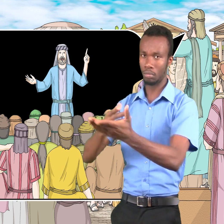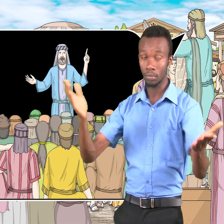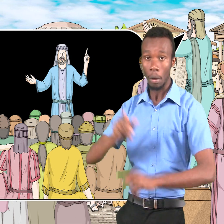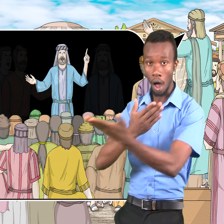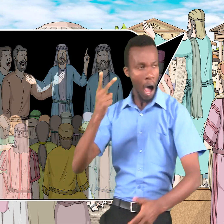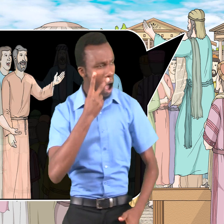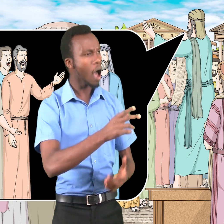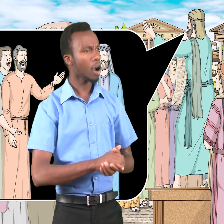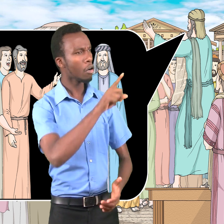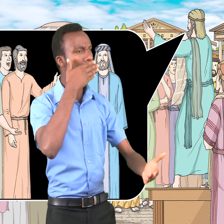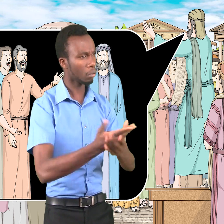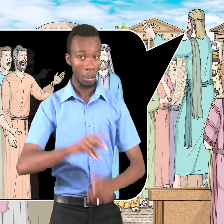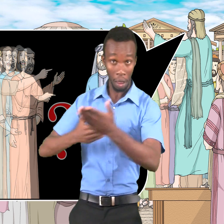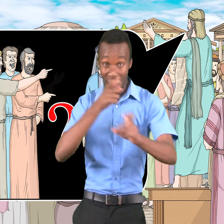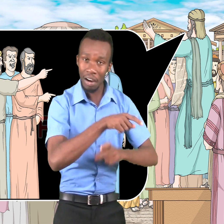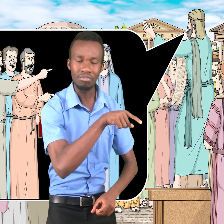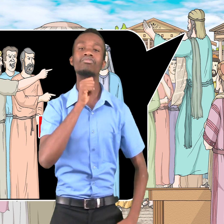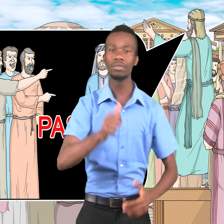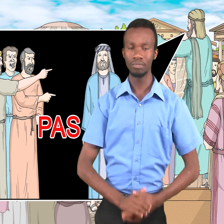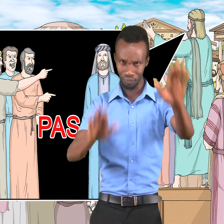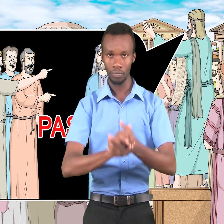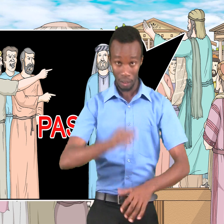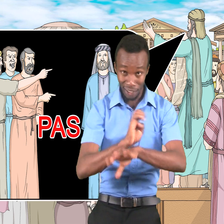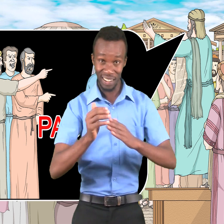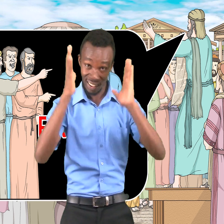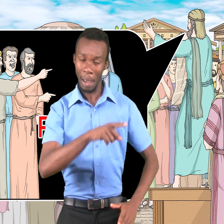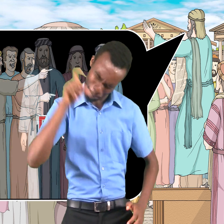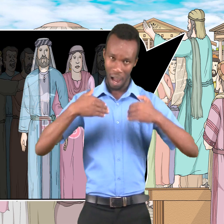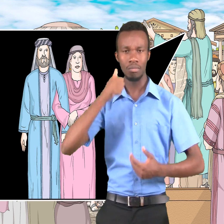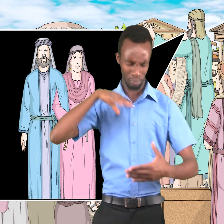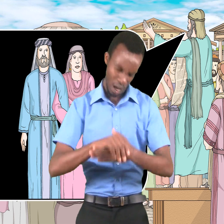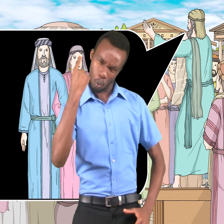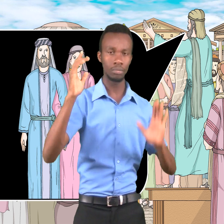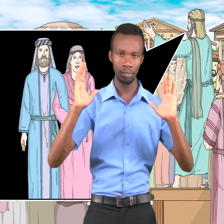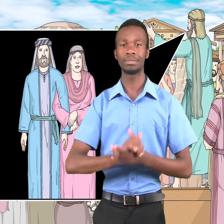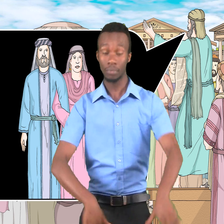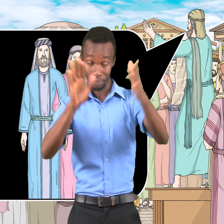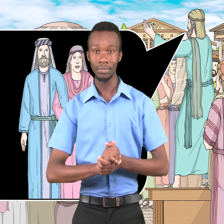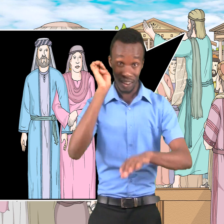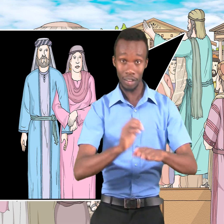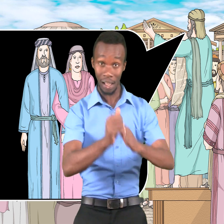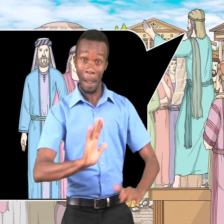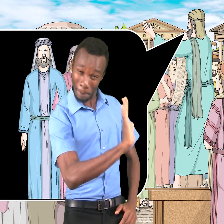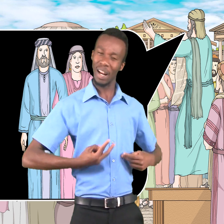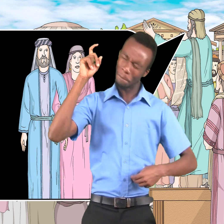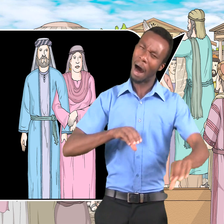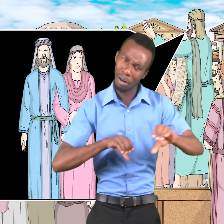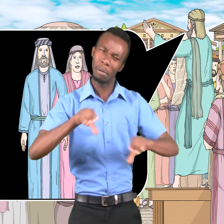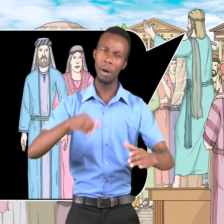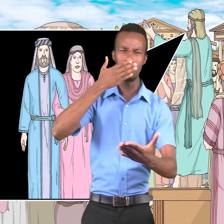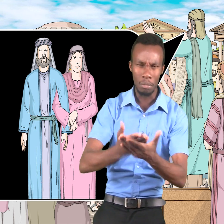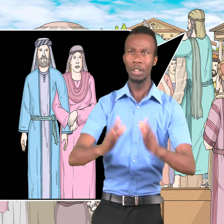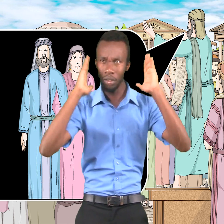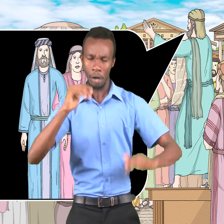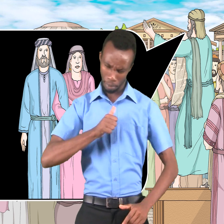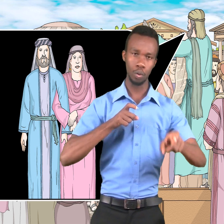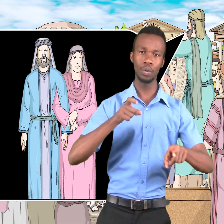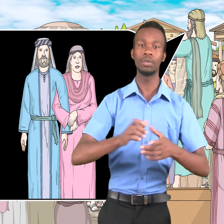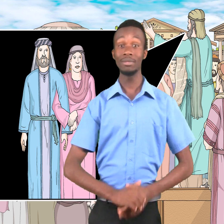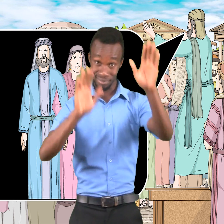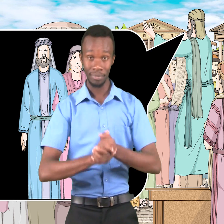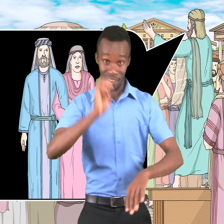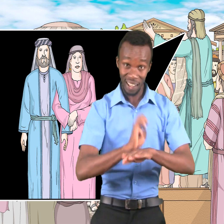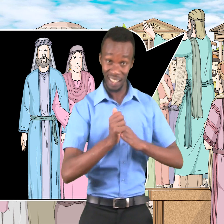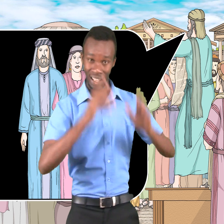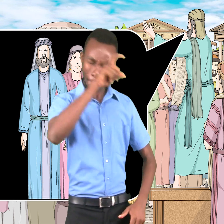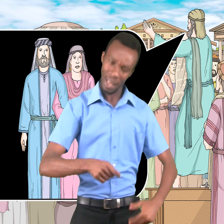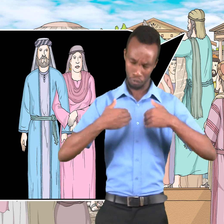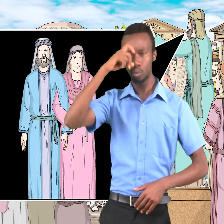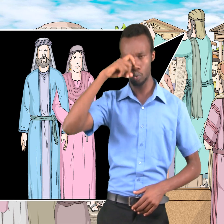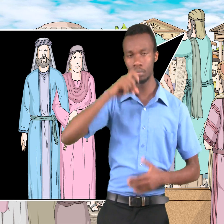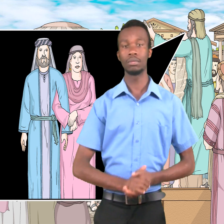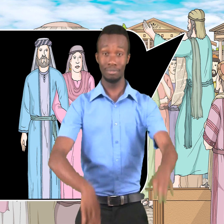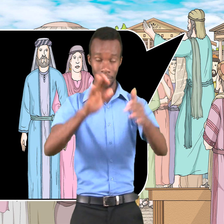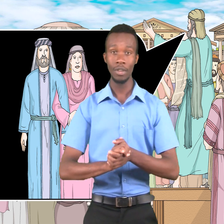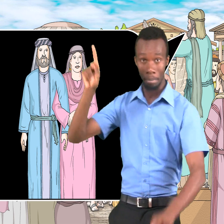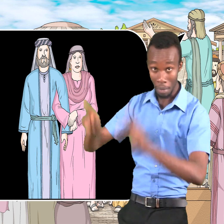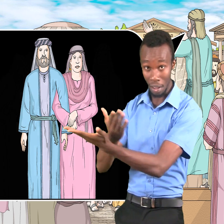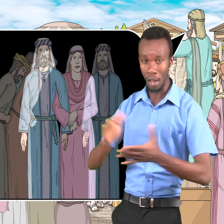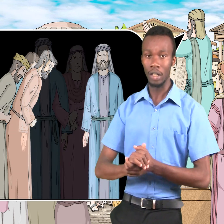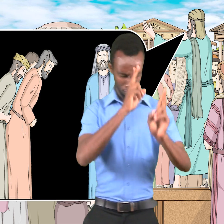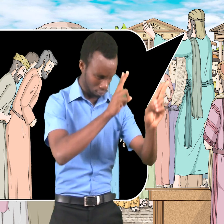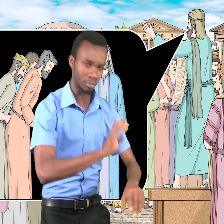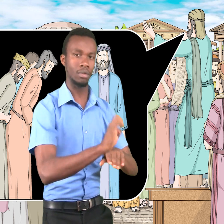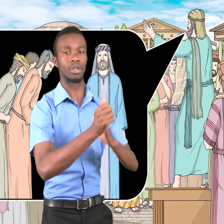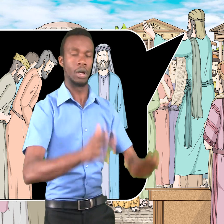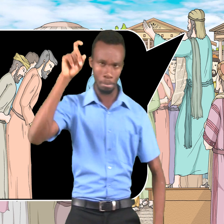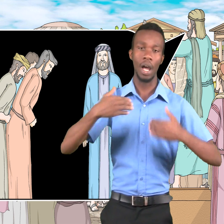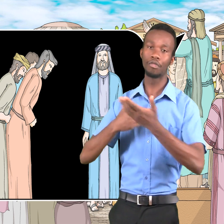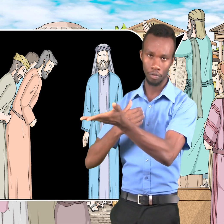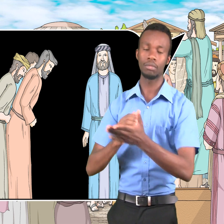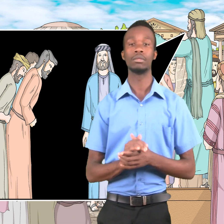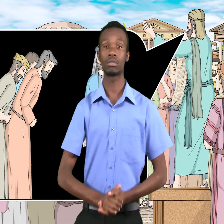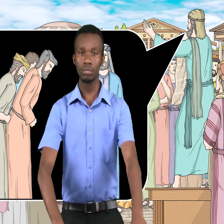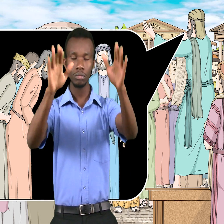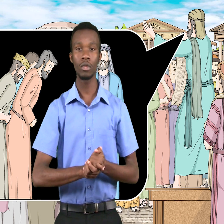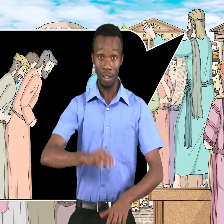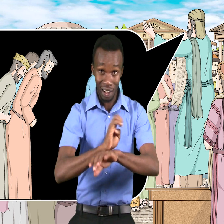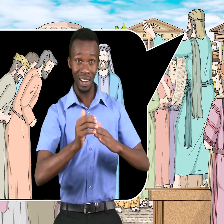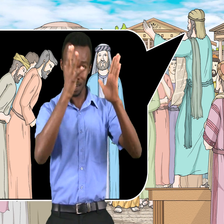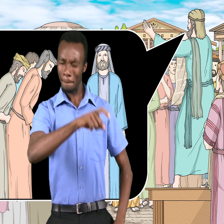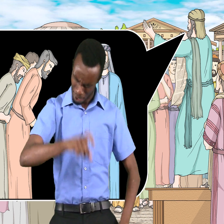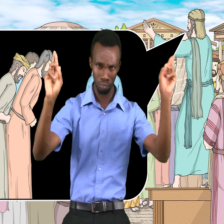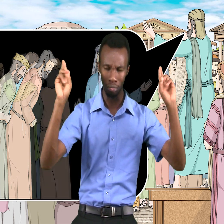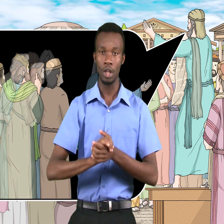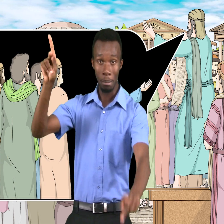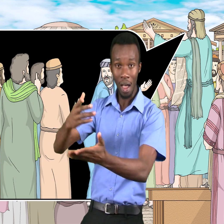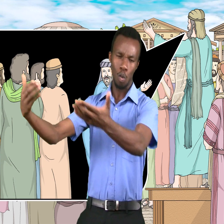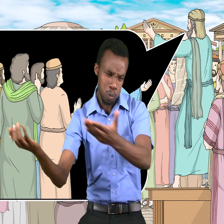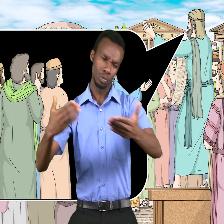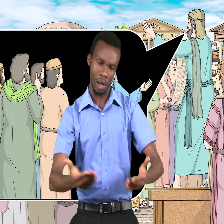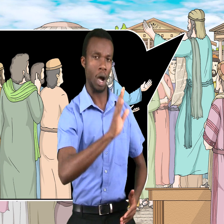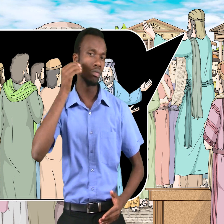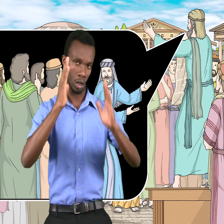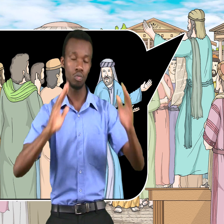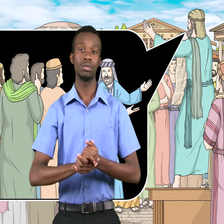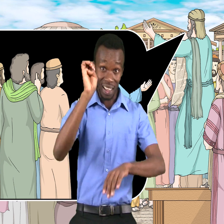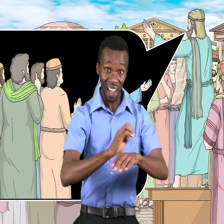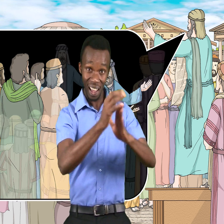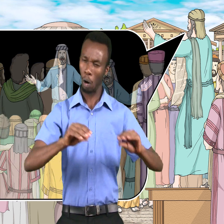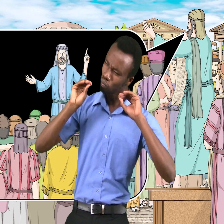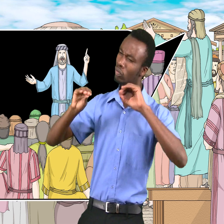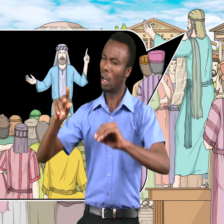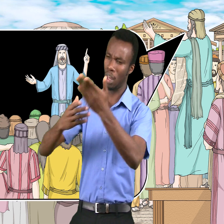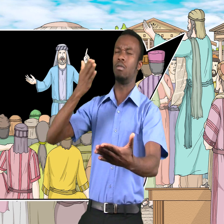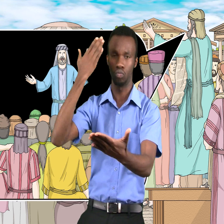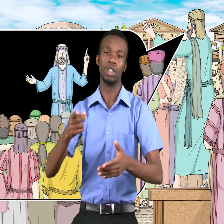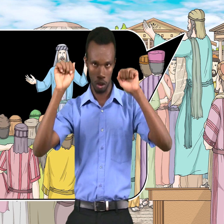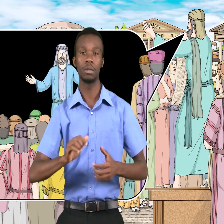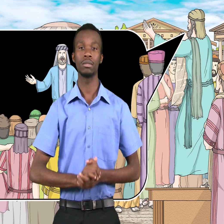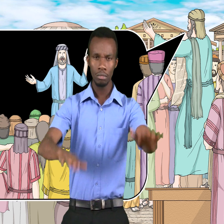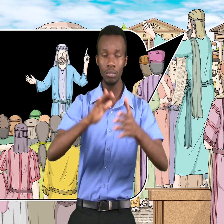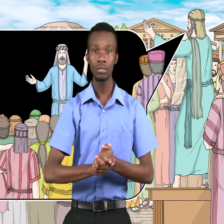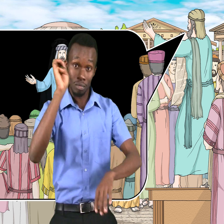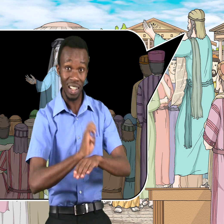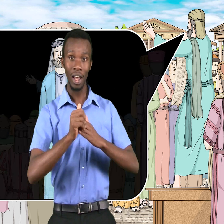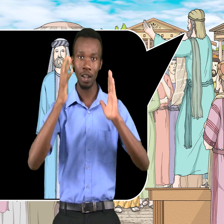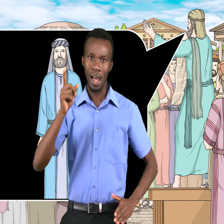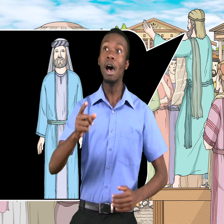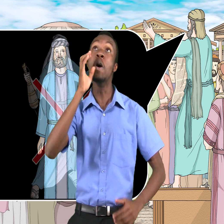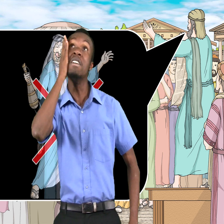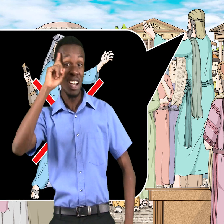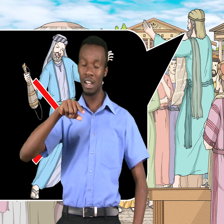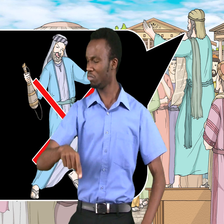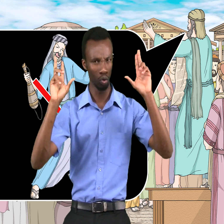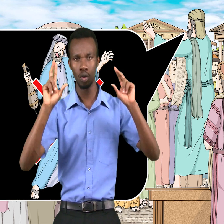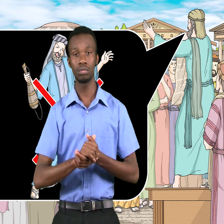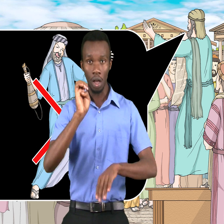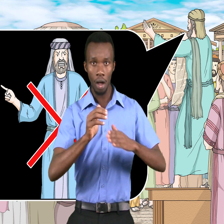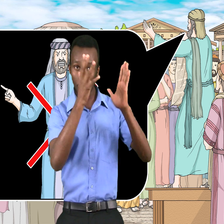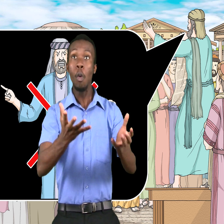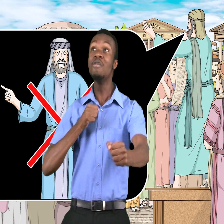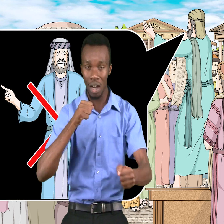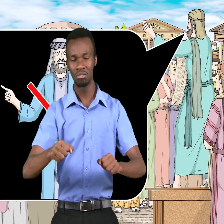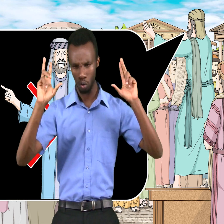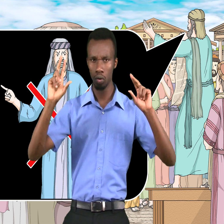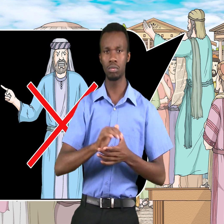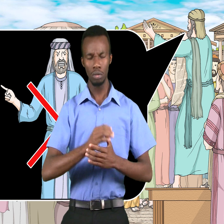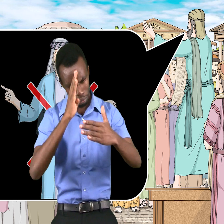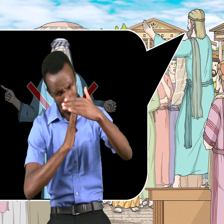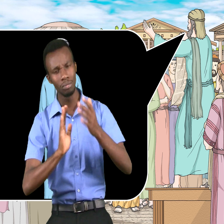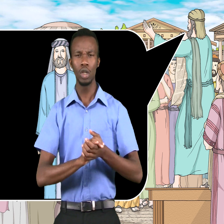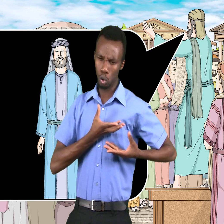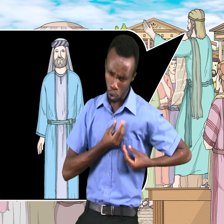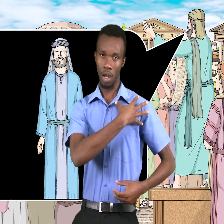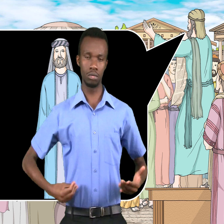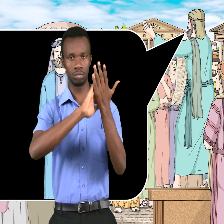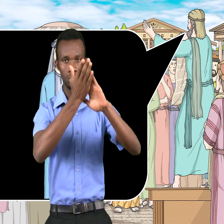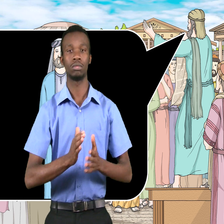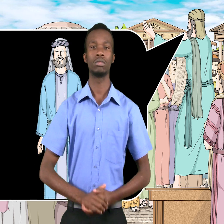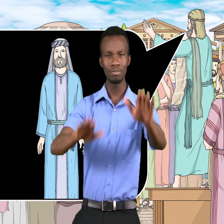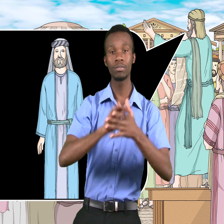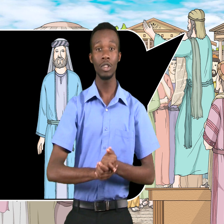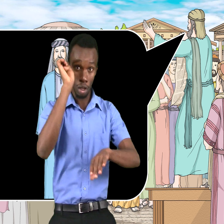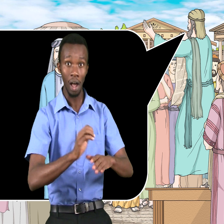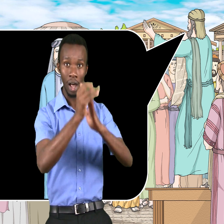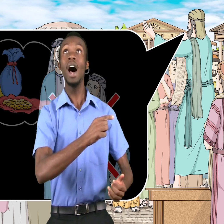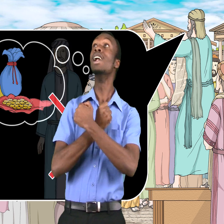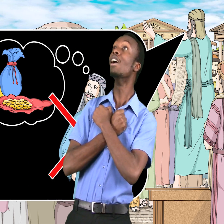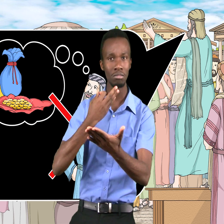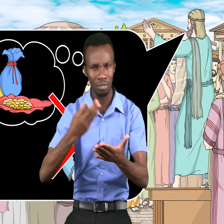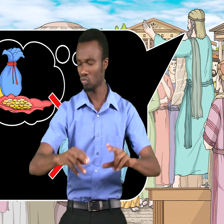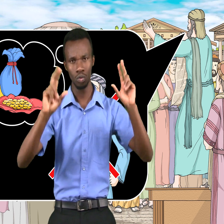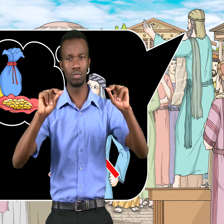An overseer, then, must be above reproach, the husband of but one wife, temperate, self-controlled, respectable, hospitable, able to teach, not dependent on wine, not violent but gentle, peaceable, and free of the love of money.